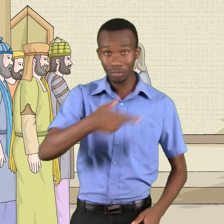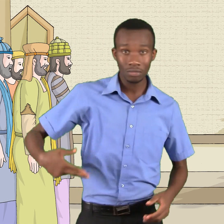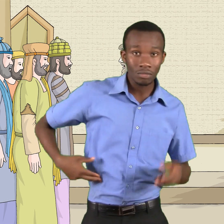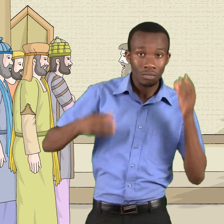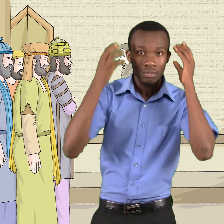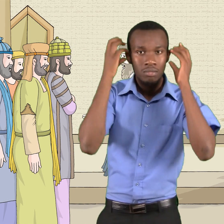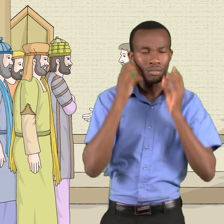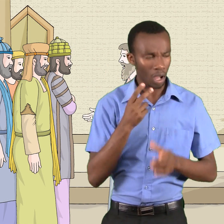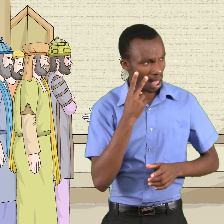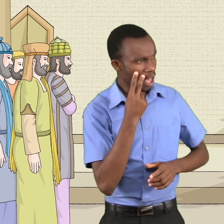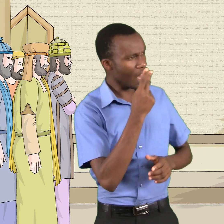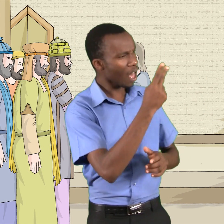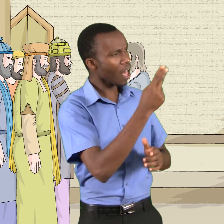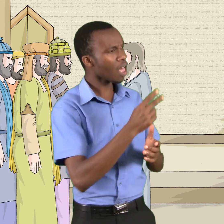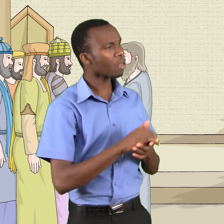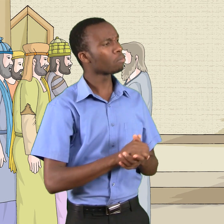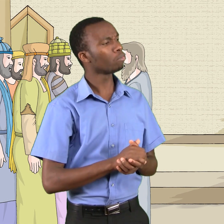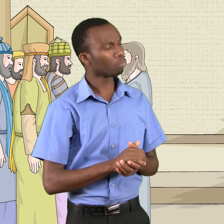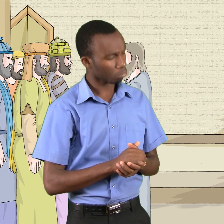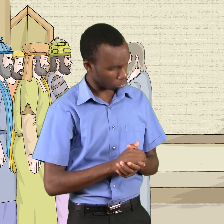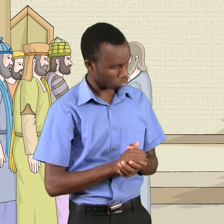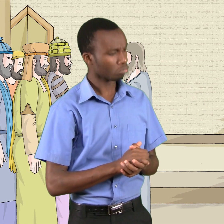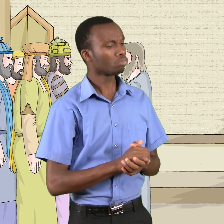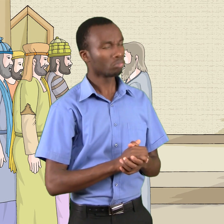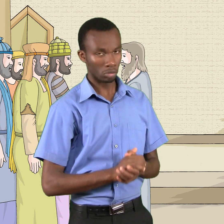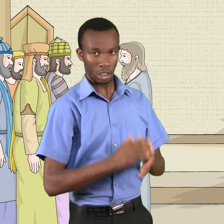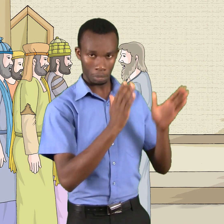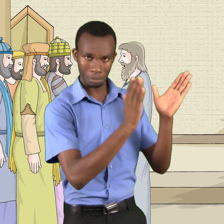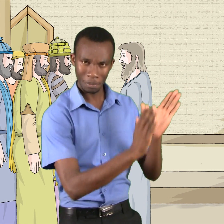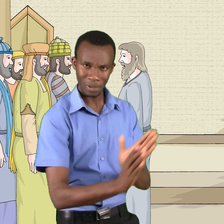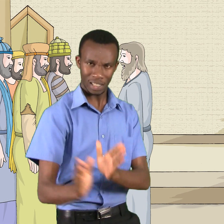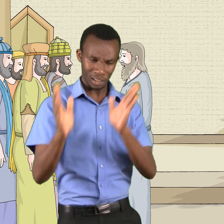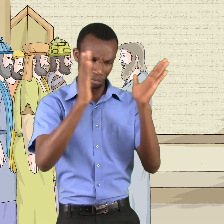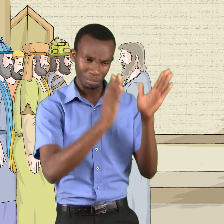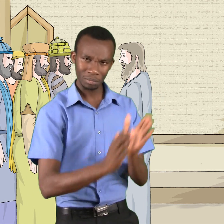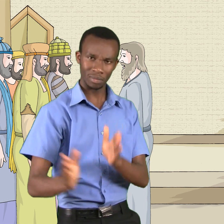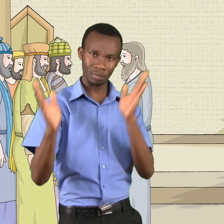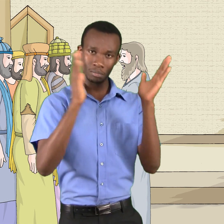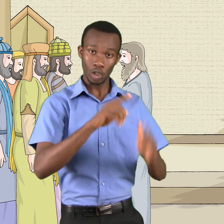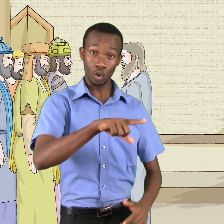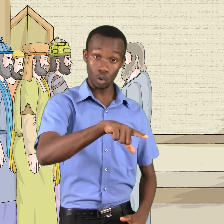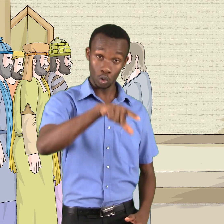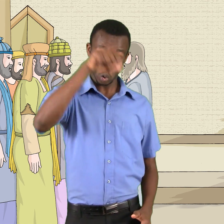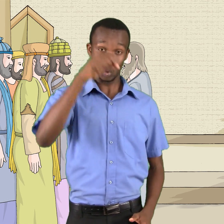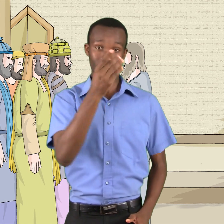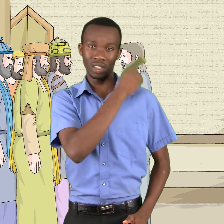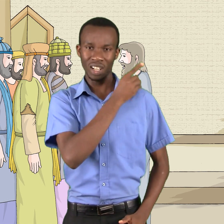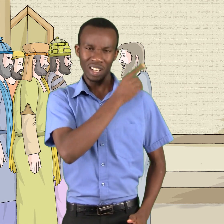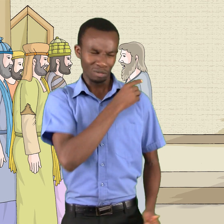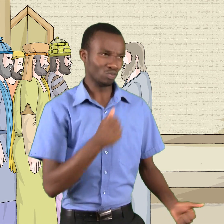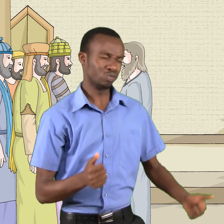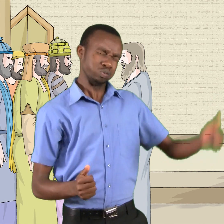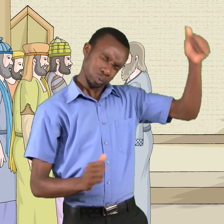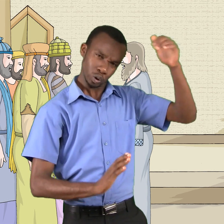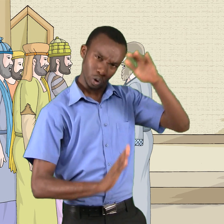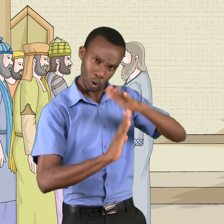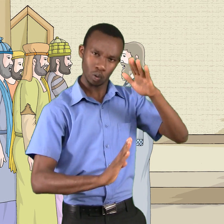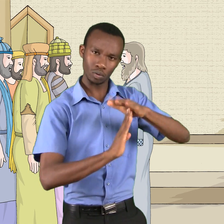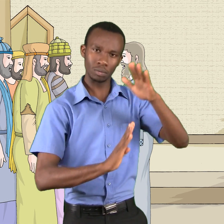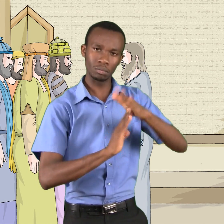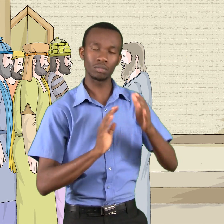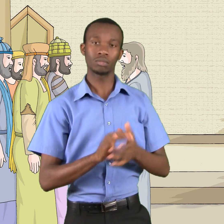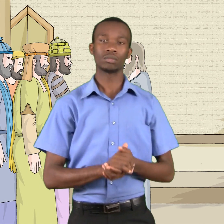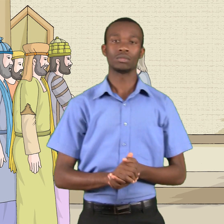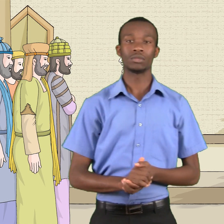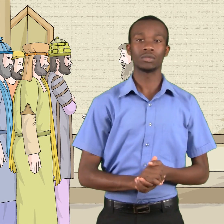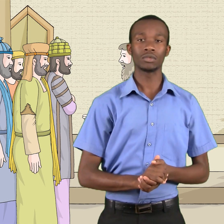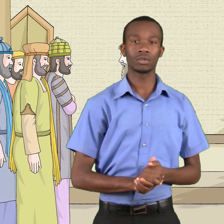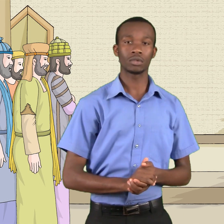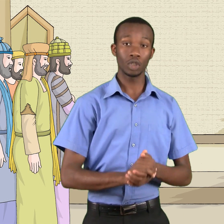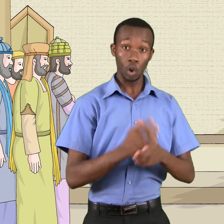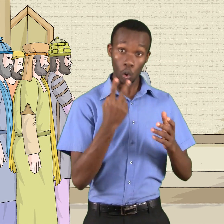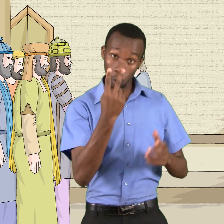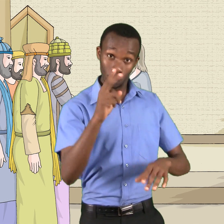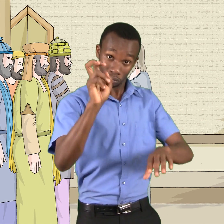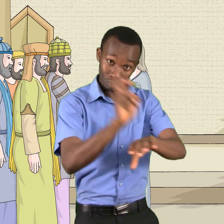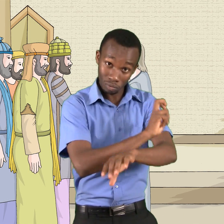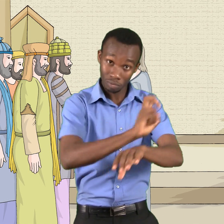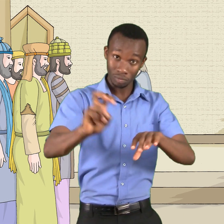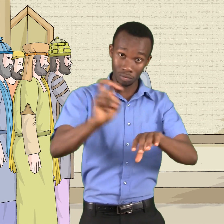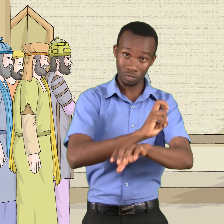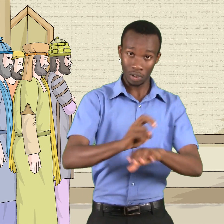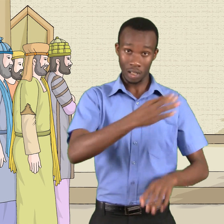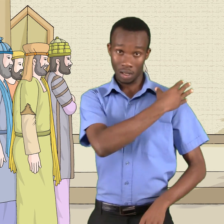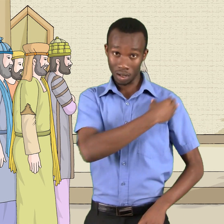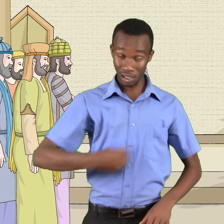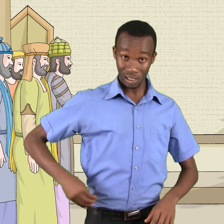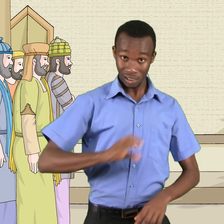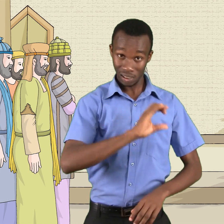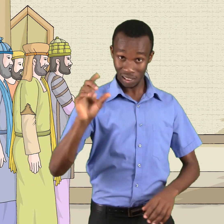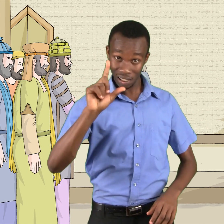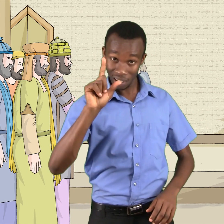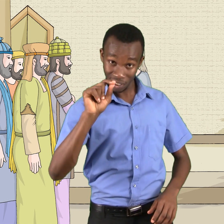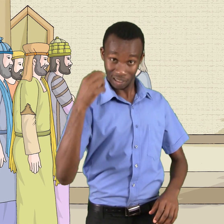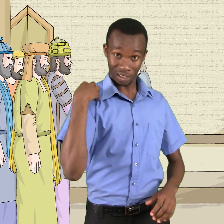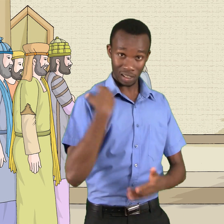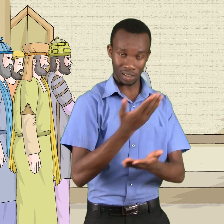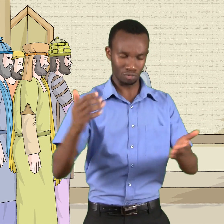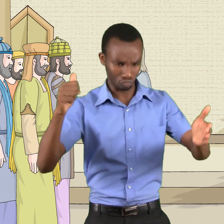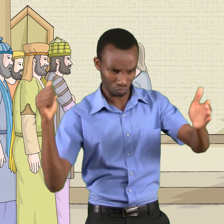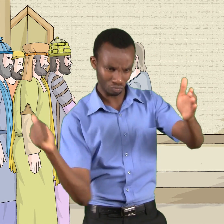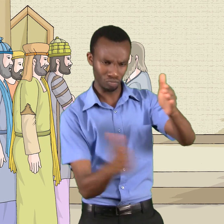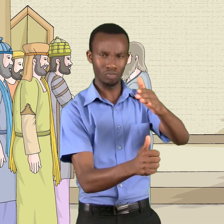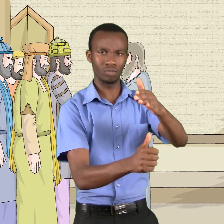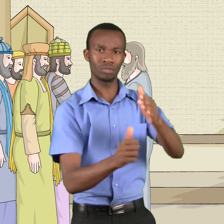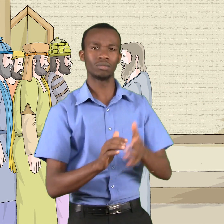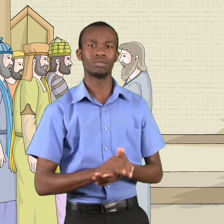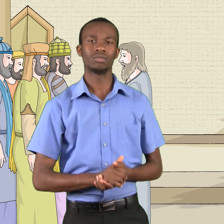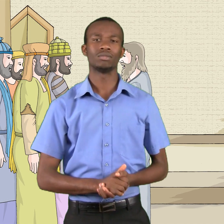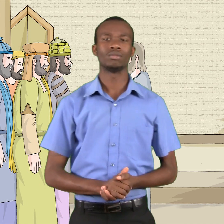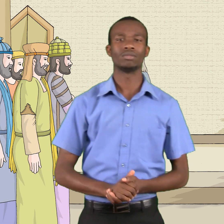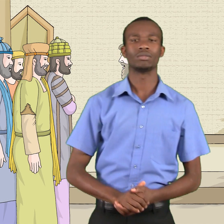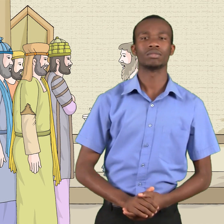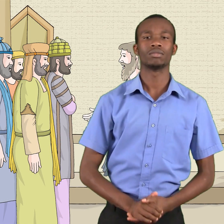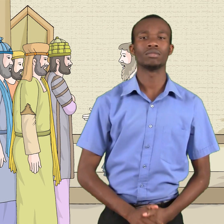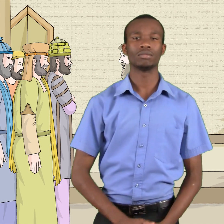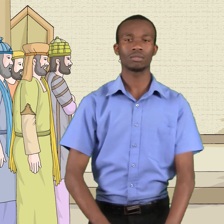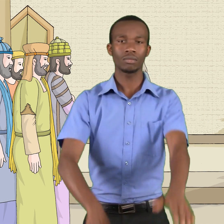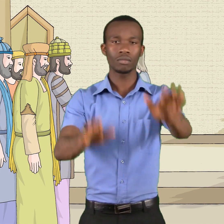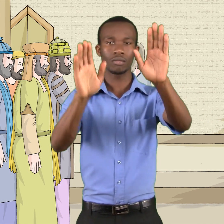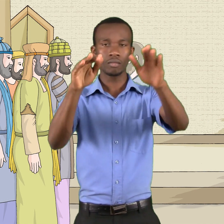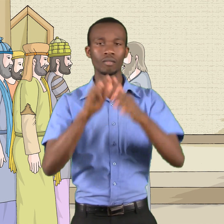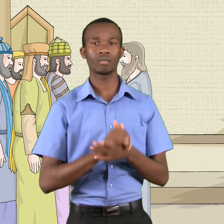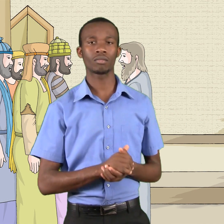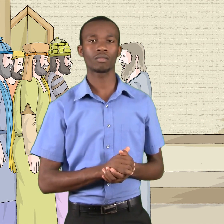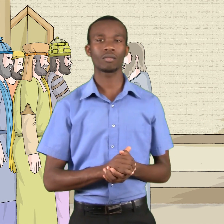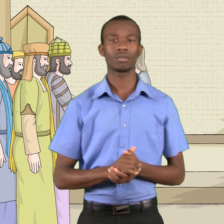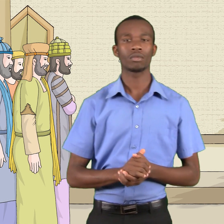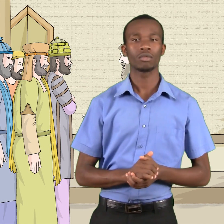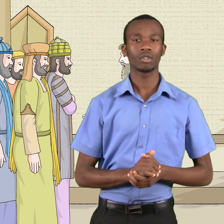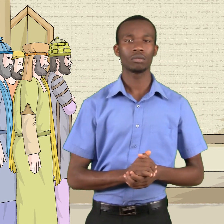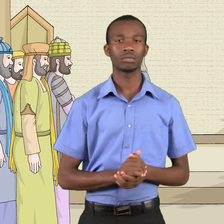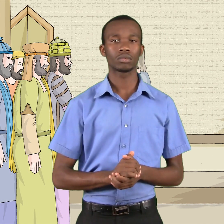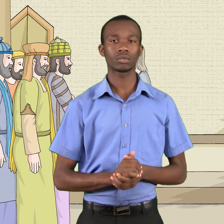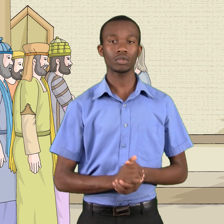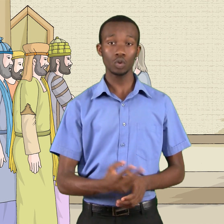So the king planned to set him over the whole kingdom.